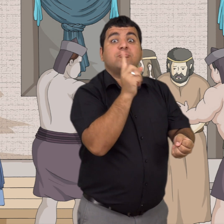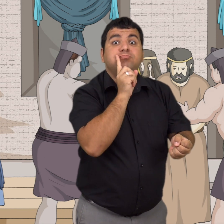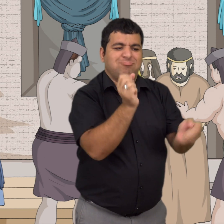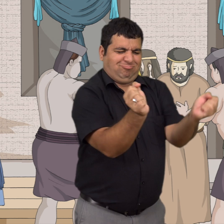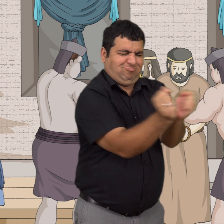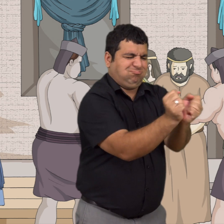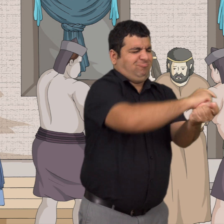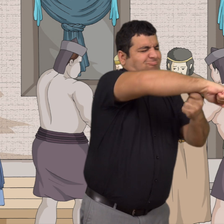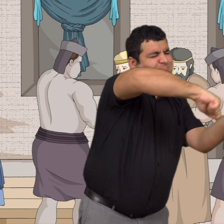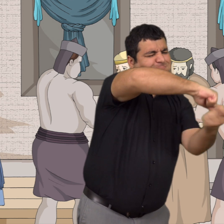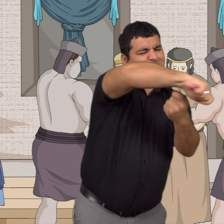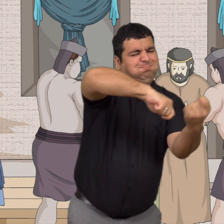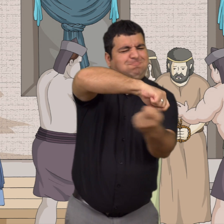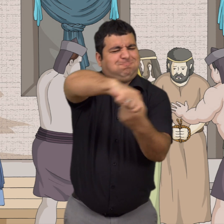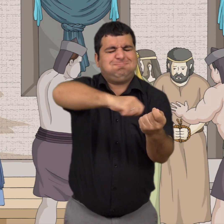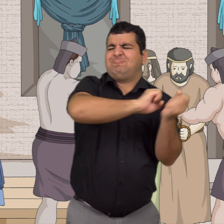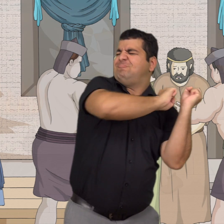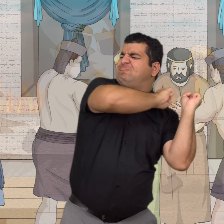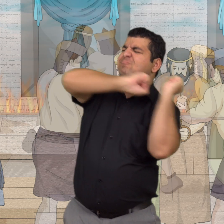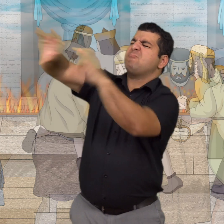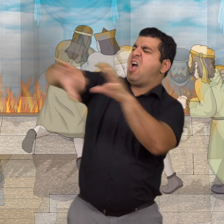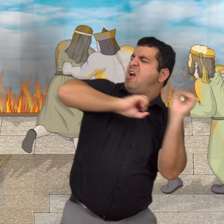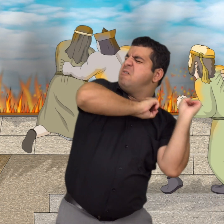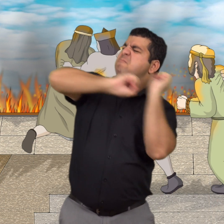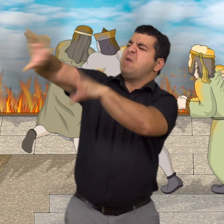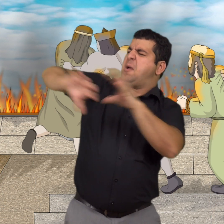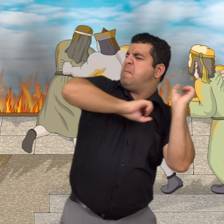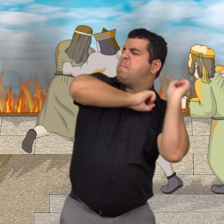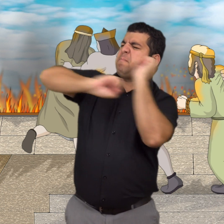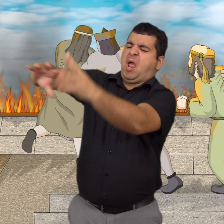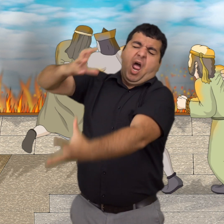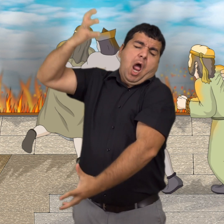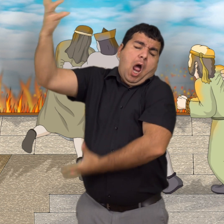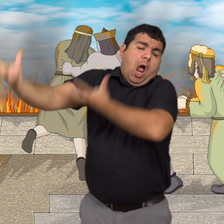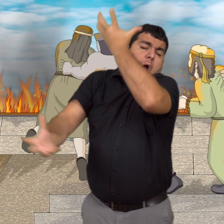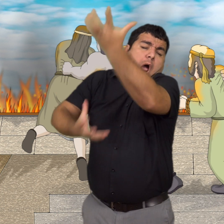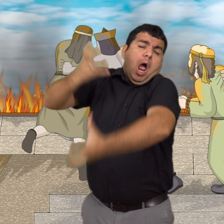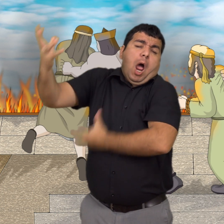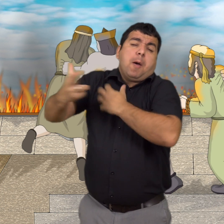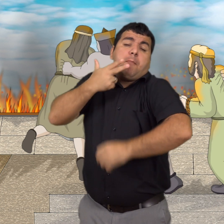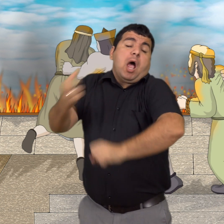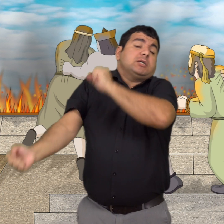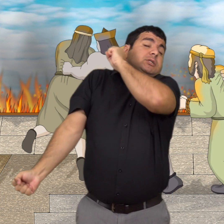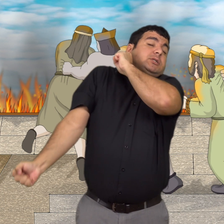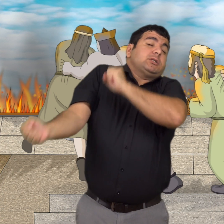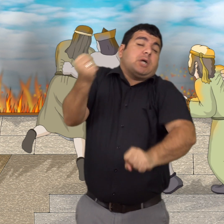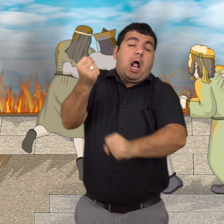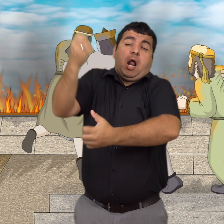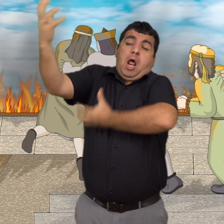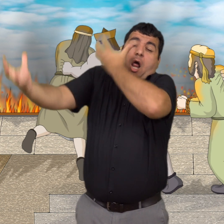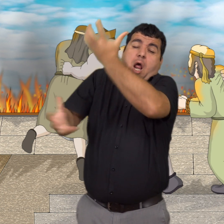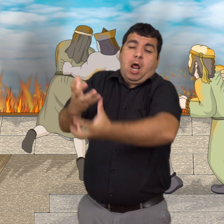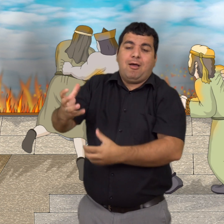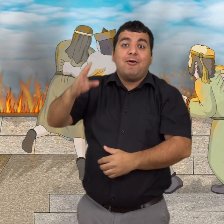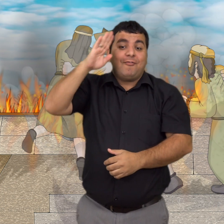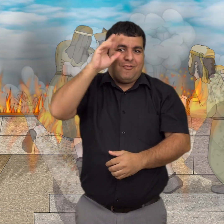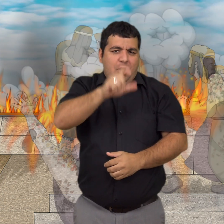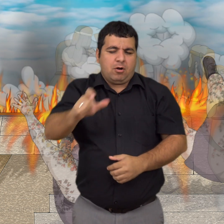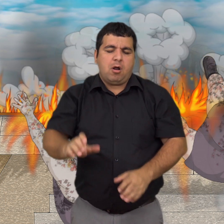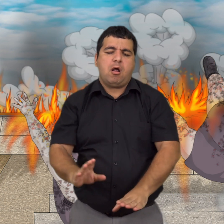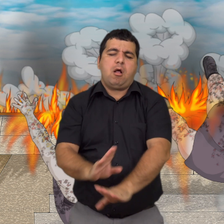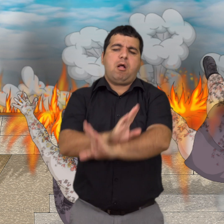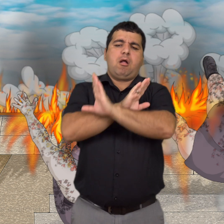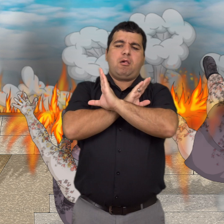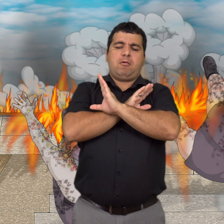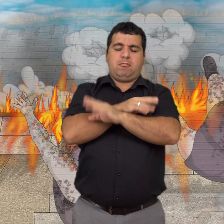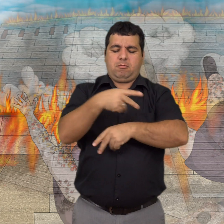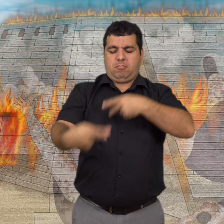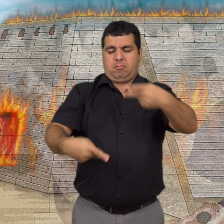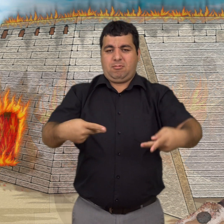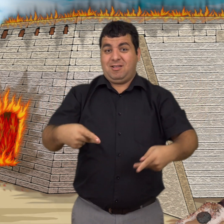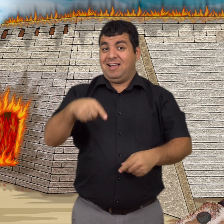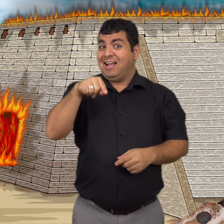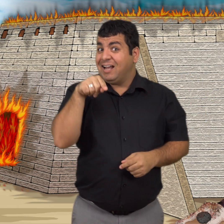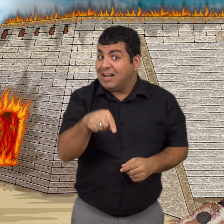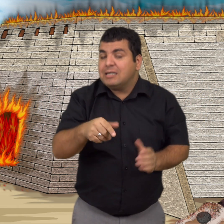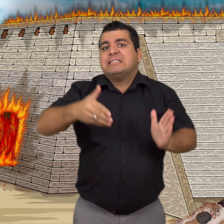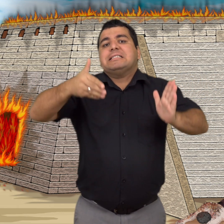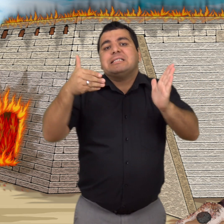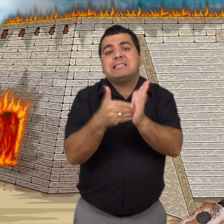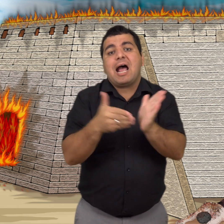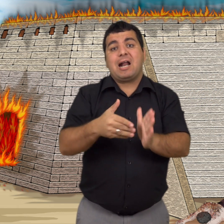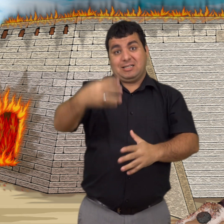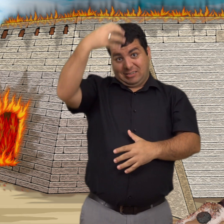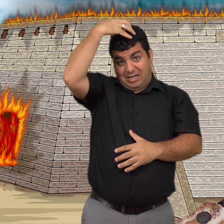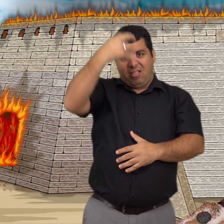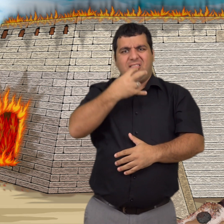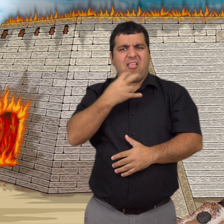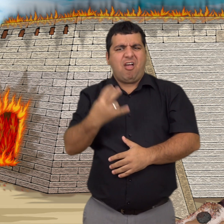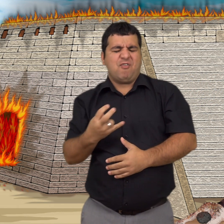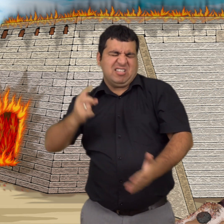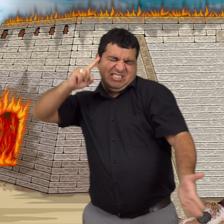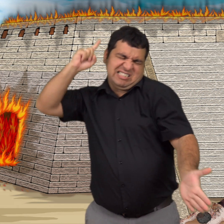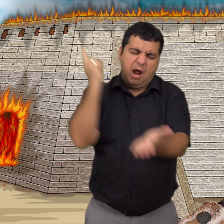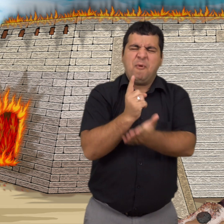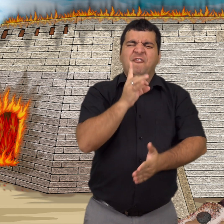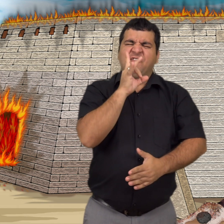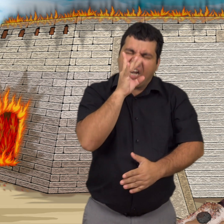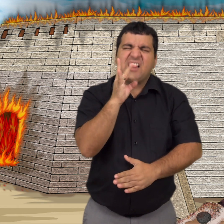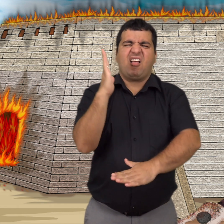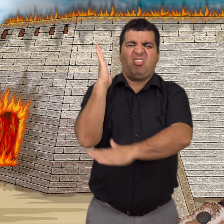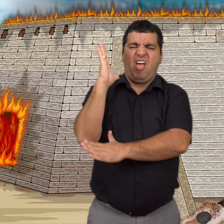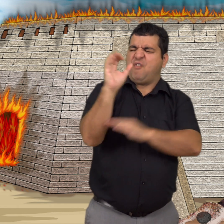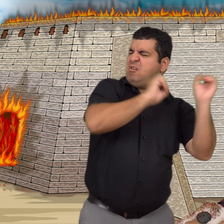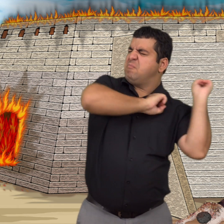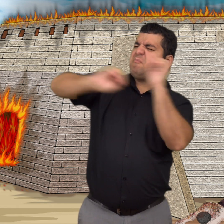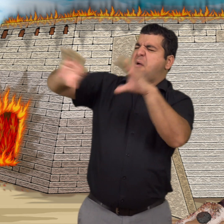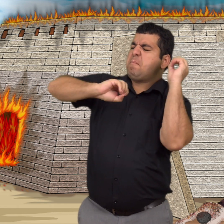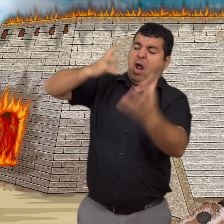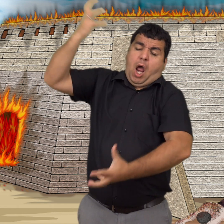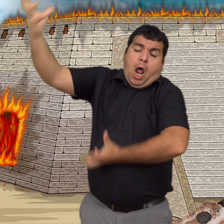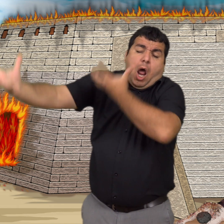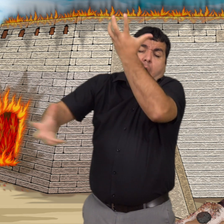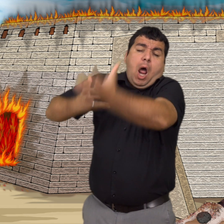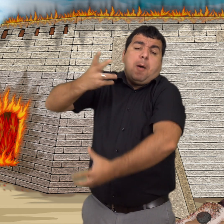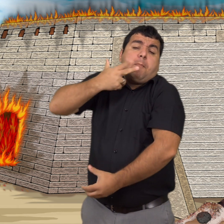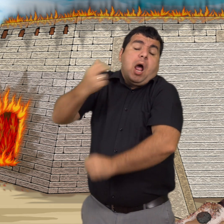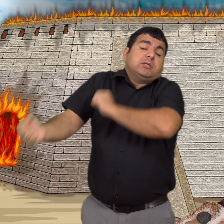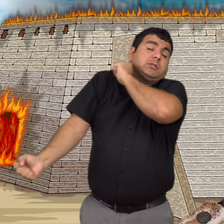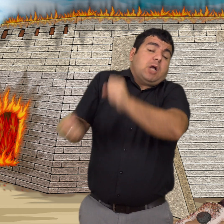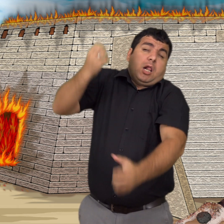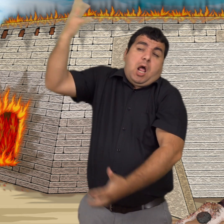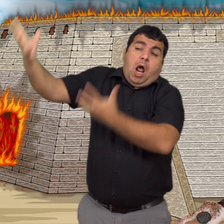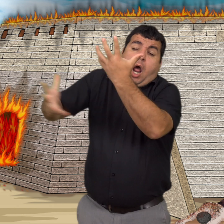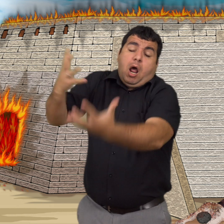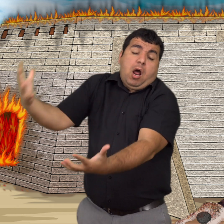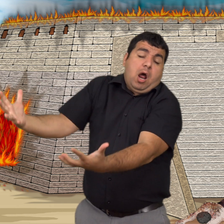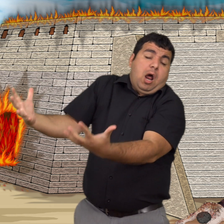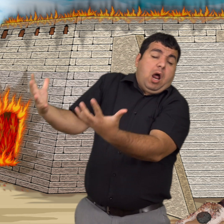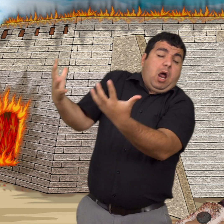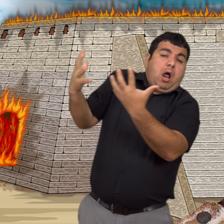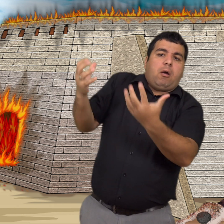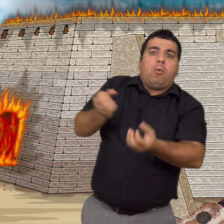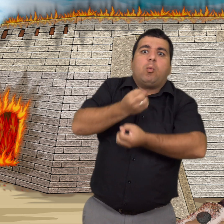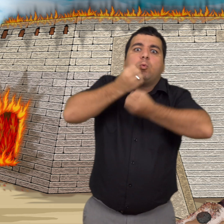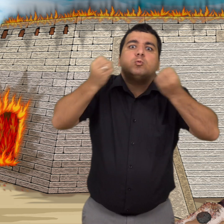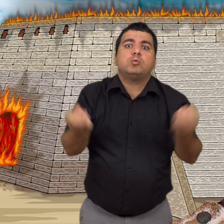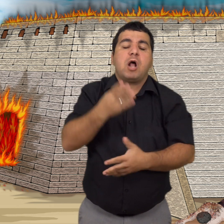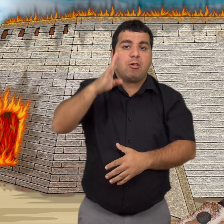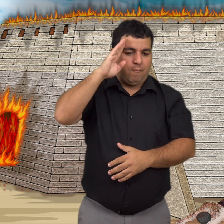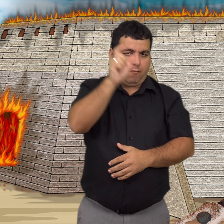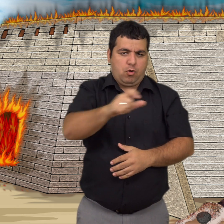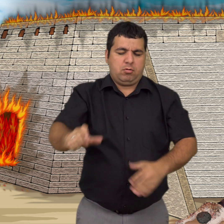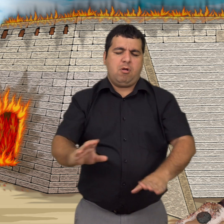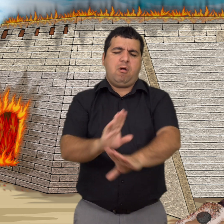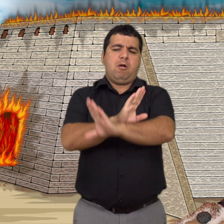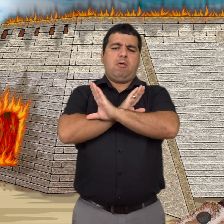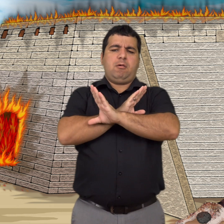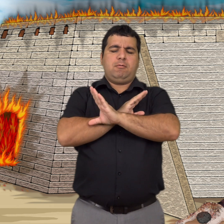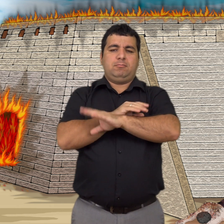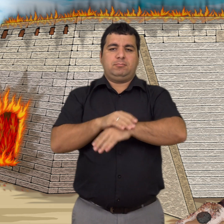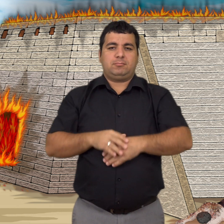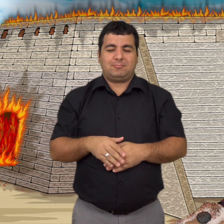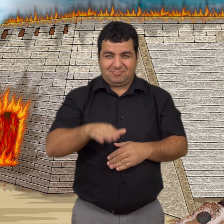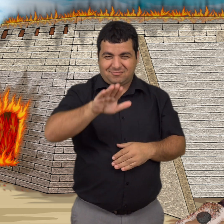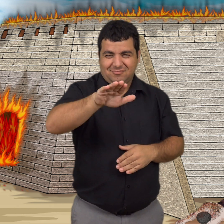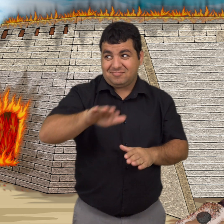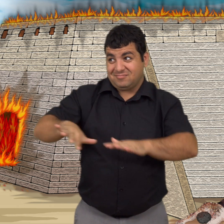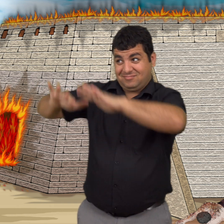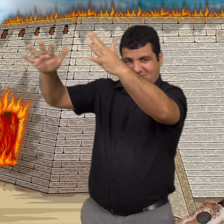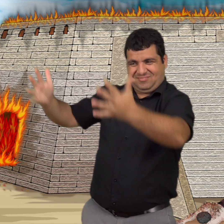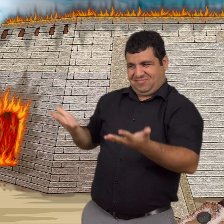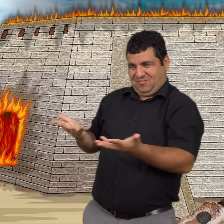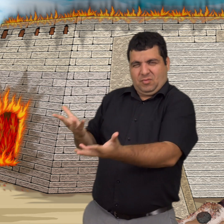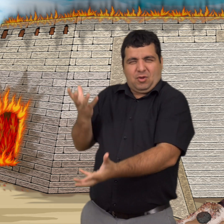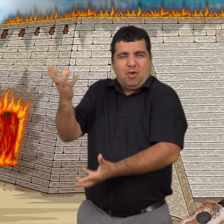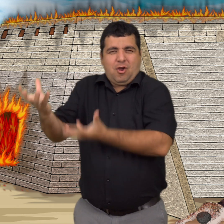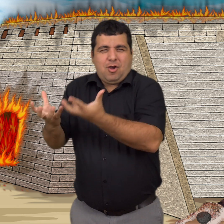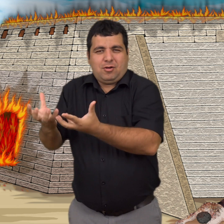The king’s command was so urgent and the furnace so hot that the fiery flames killed the men who carried up Shadrach, Meshach, and Abednego.